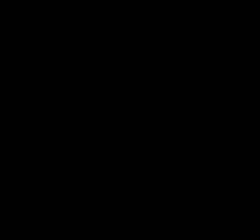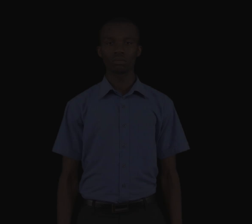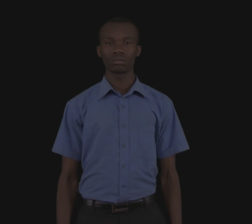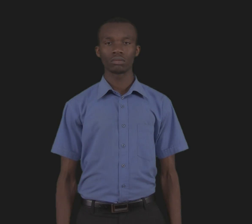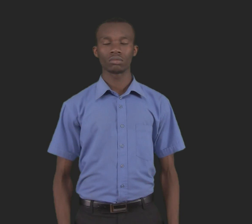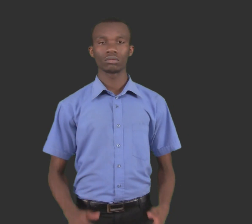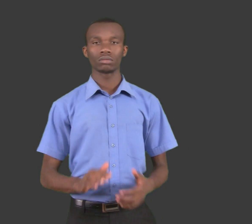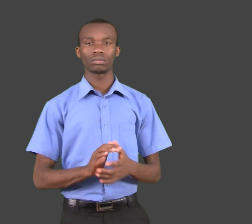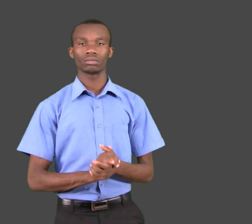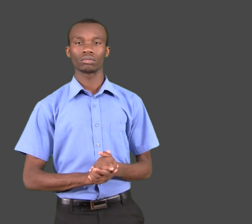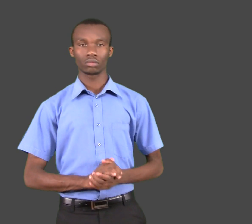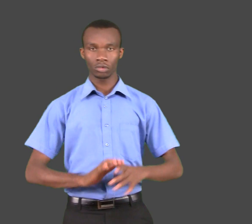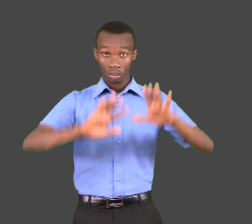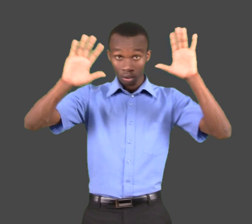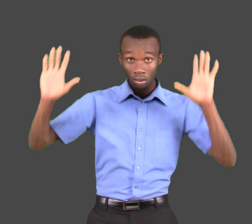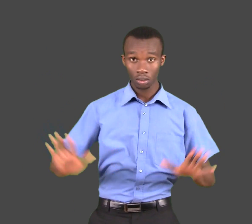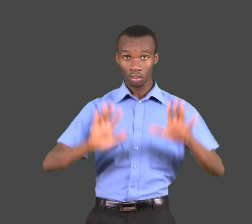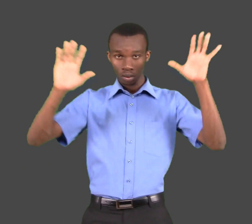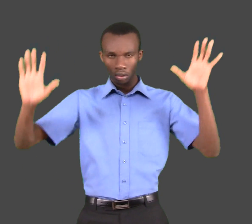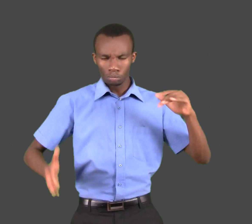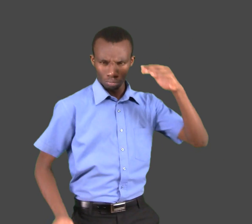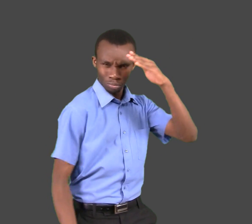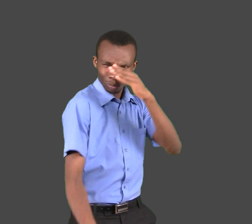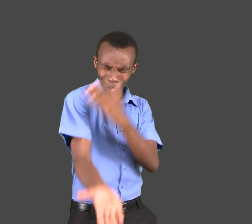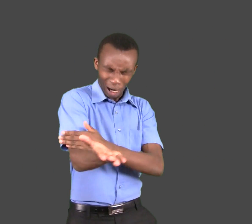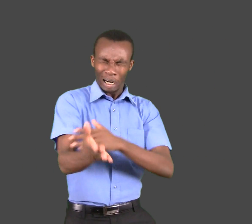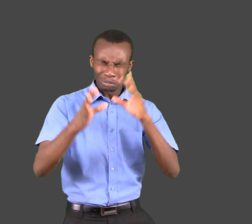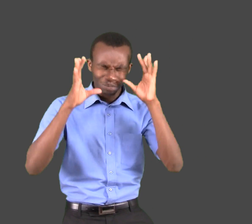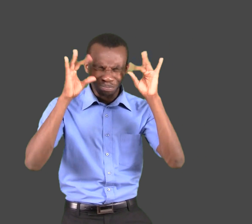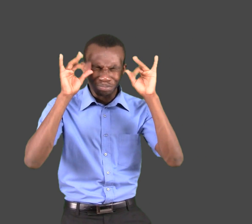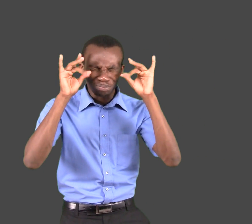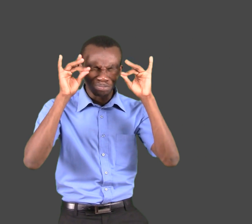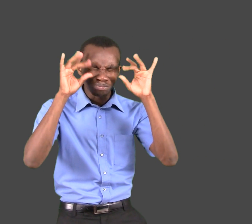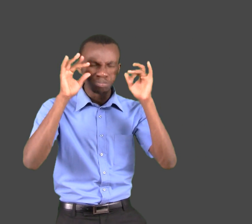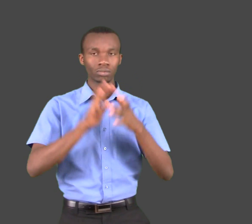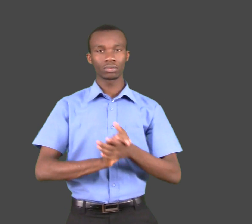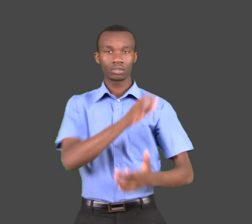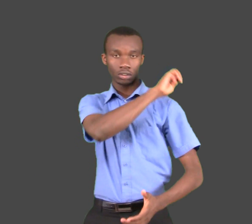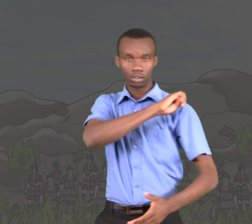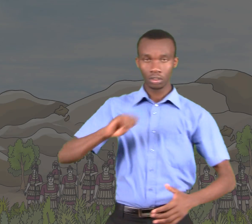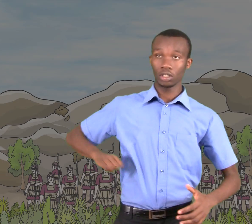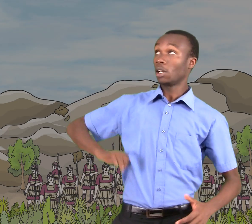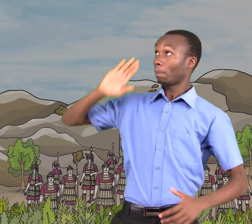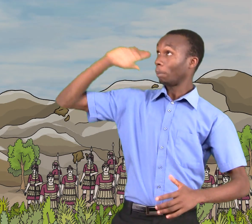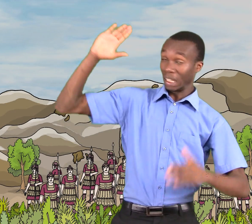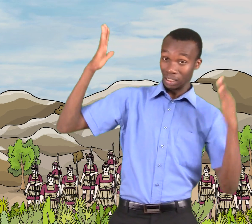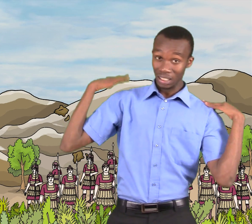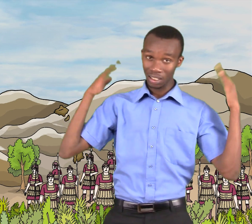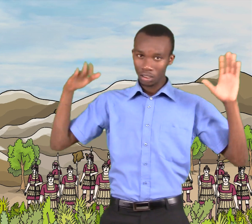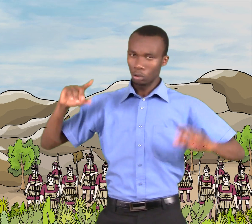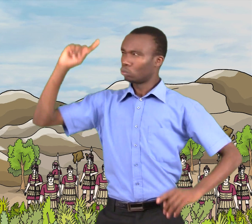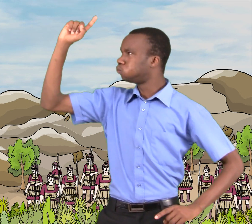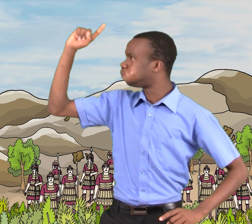After the Sabbath, at dawn on the first day of the week, Mary Magdalene and the other Mary went to see the tomb.